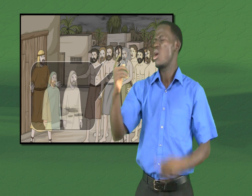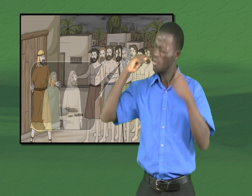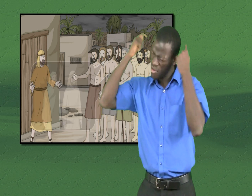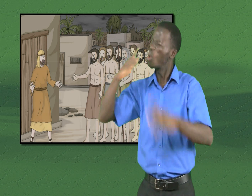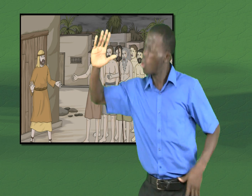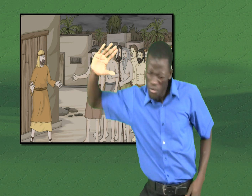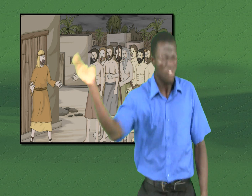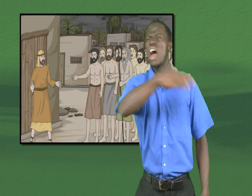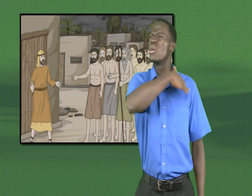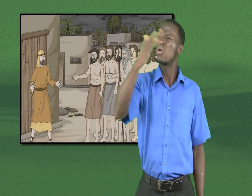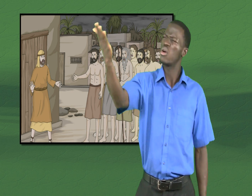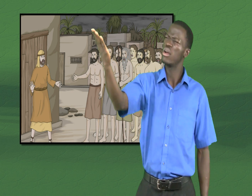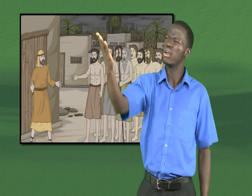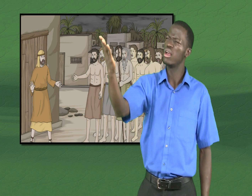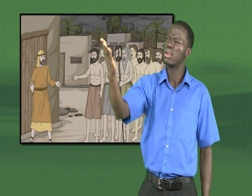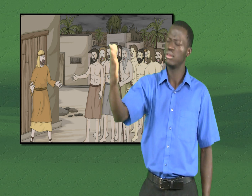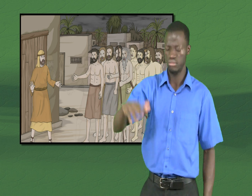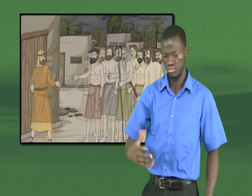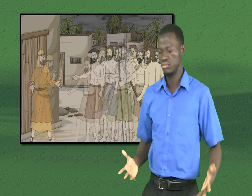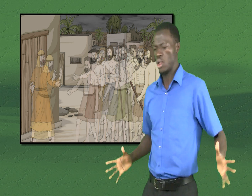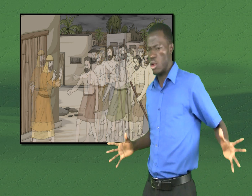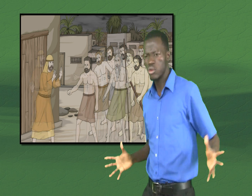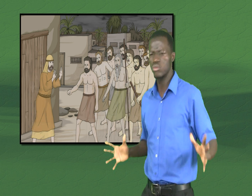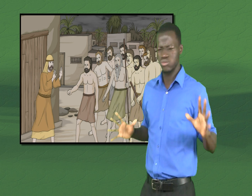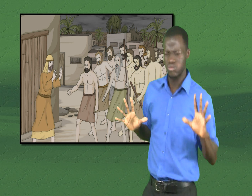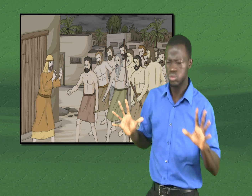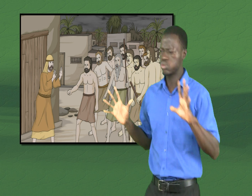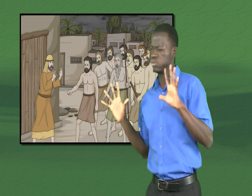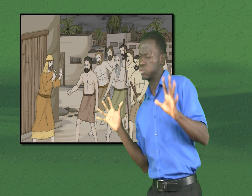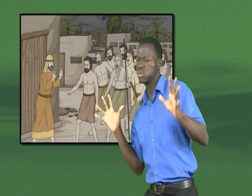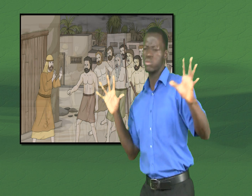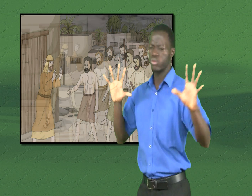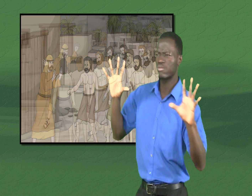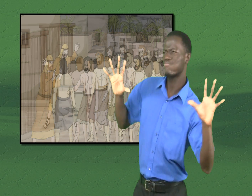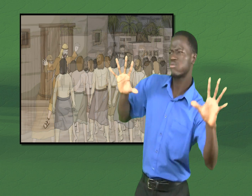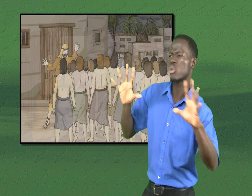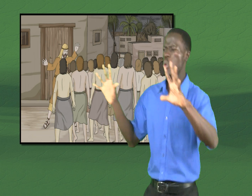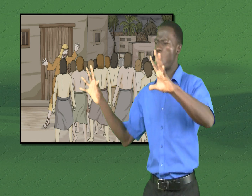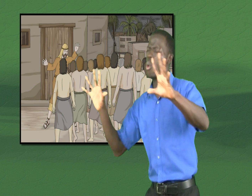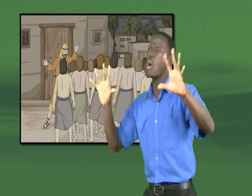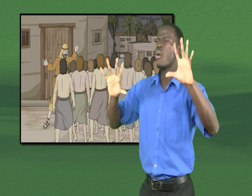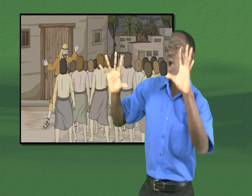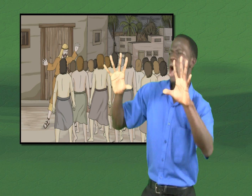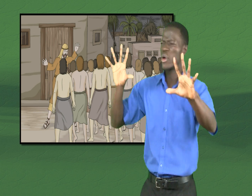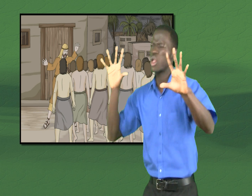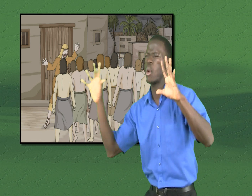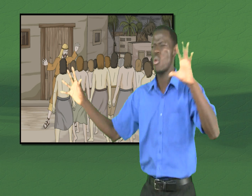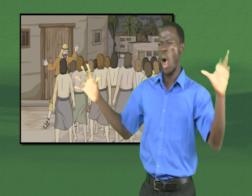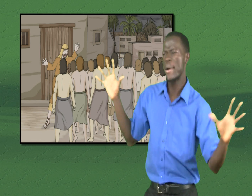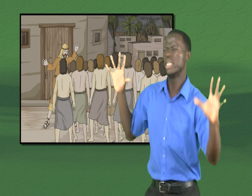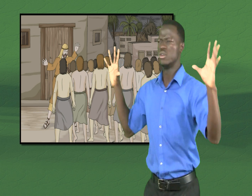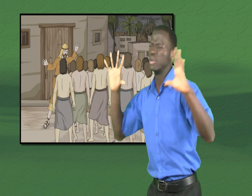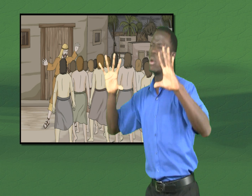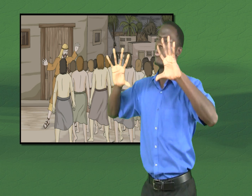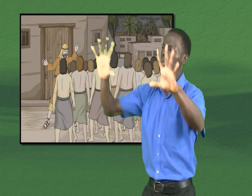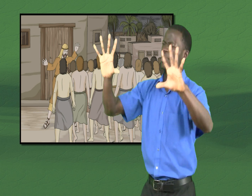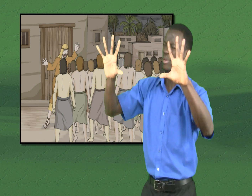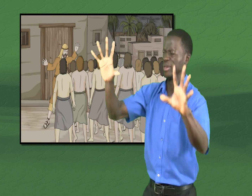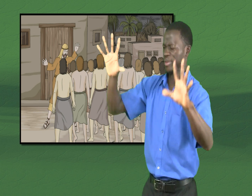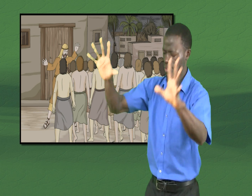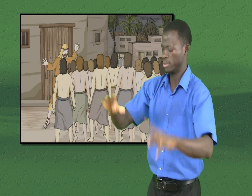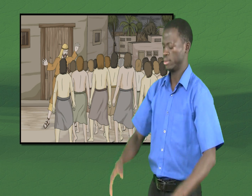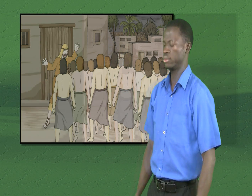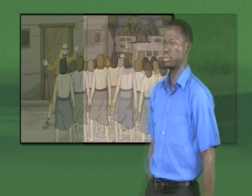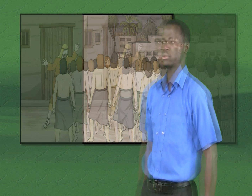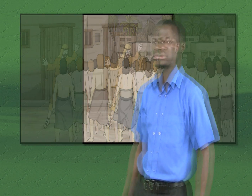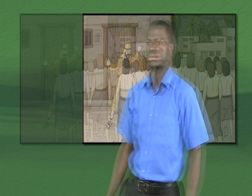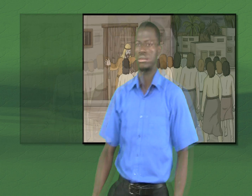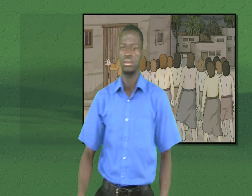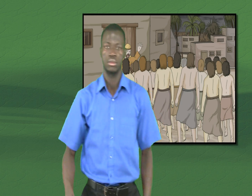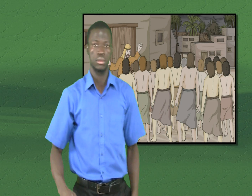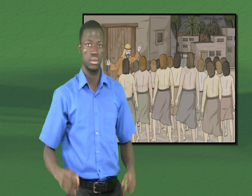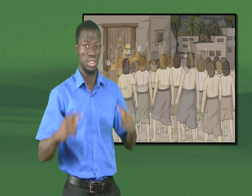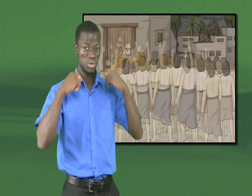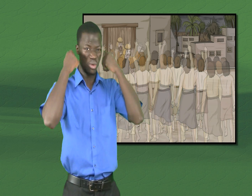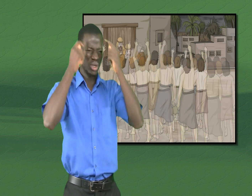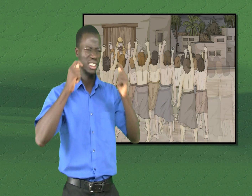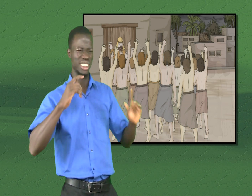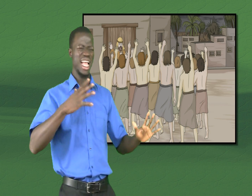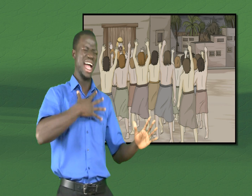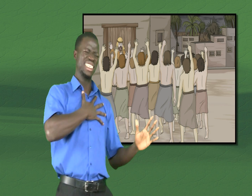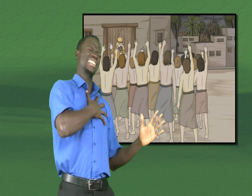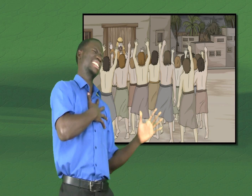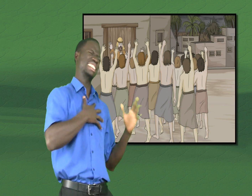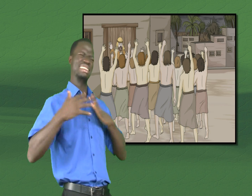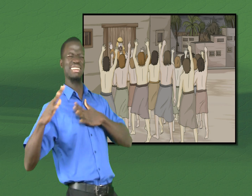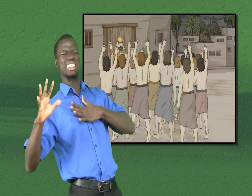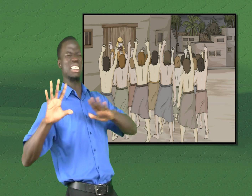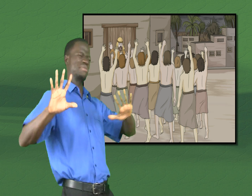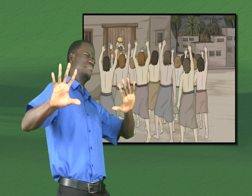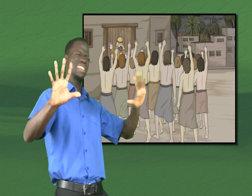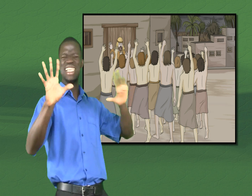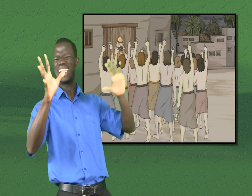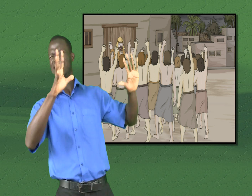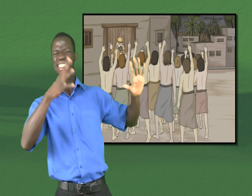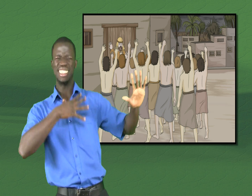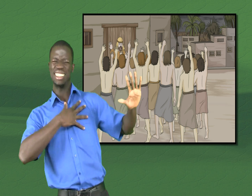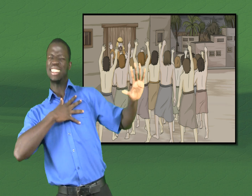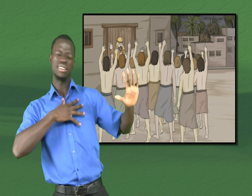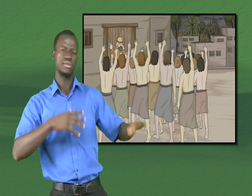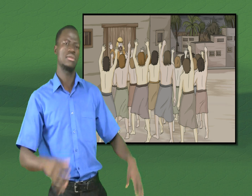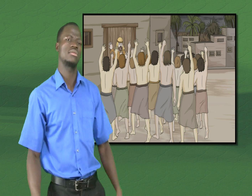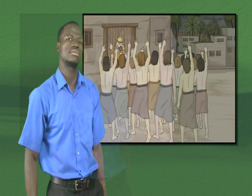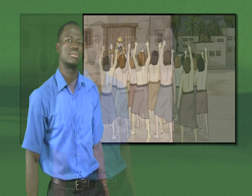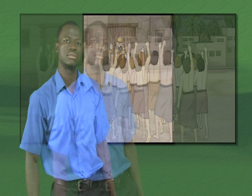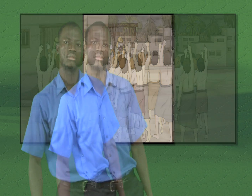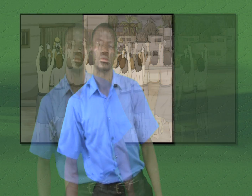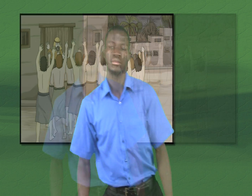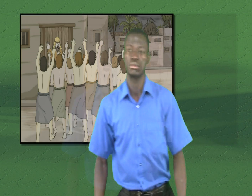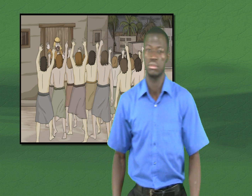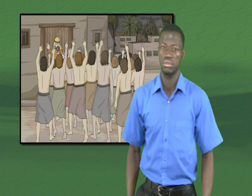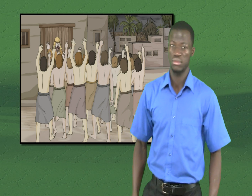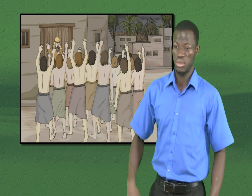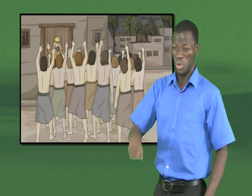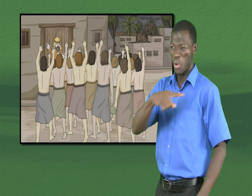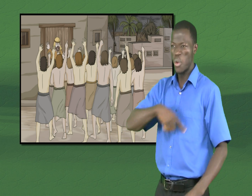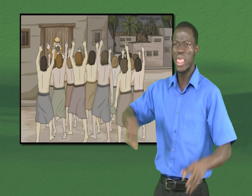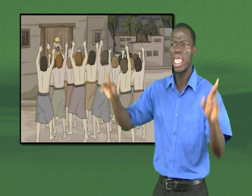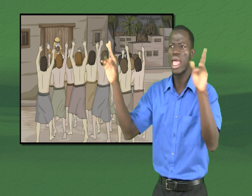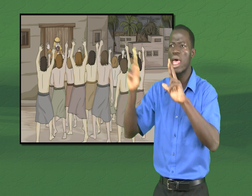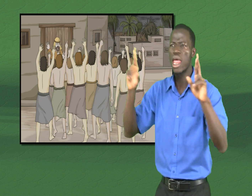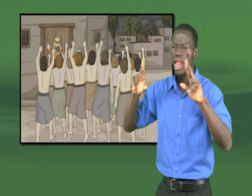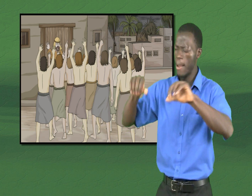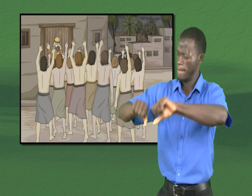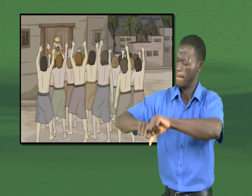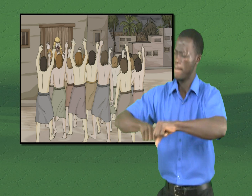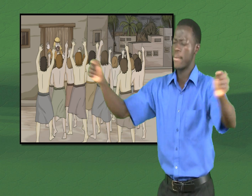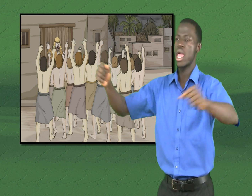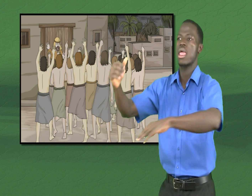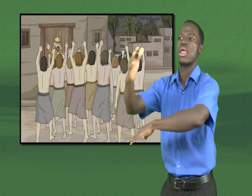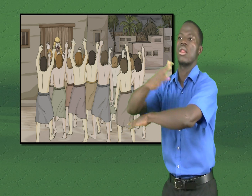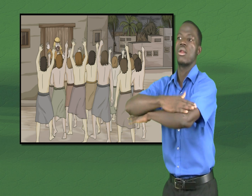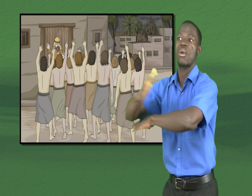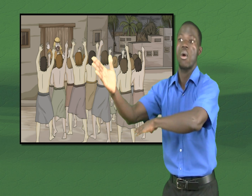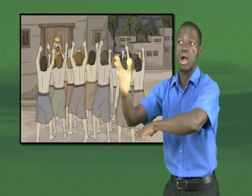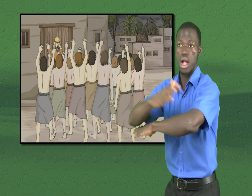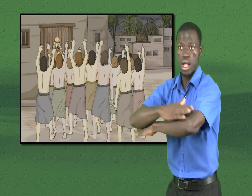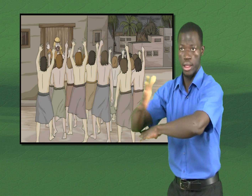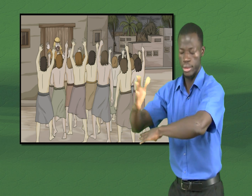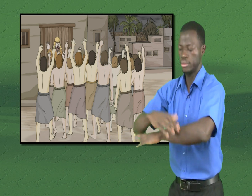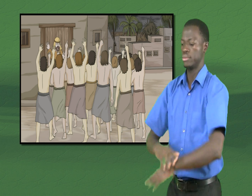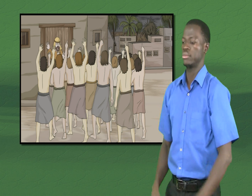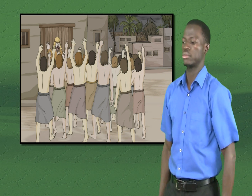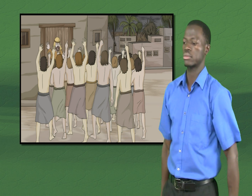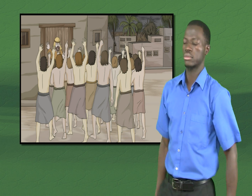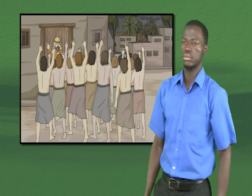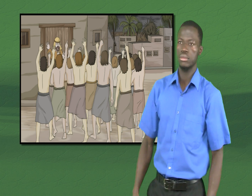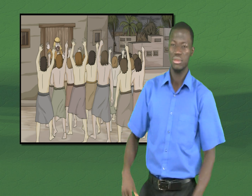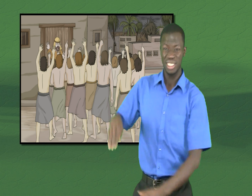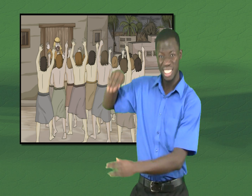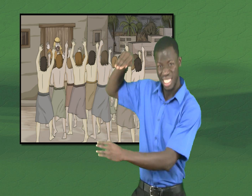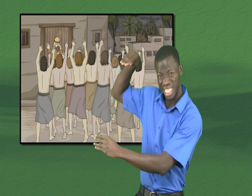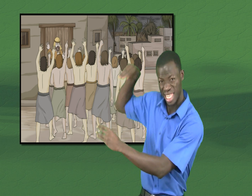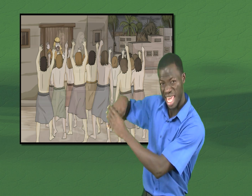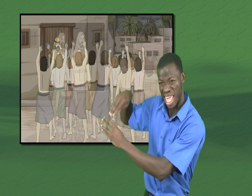And they pressed in on Lot and moved in to break down the door.